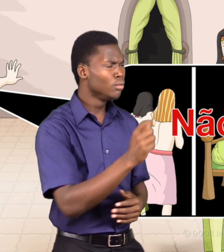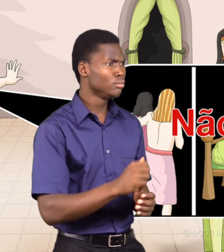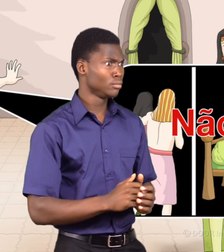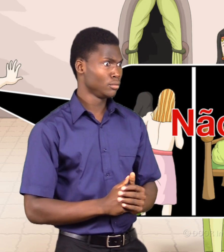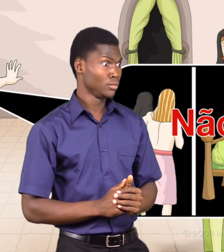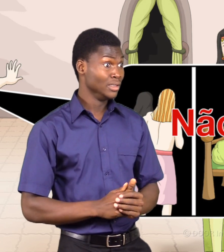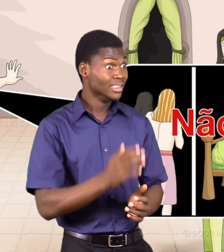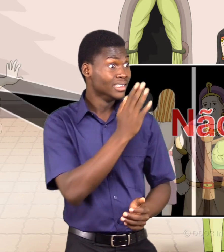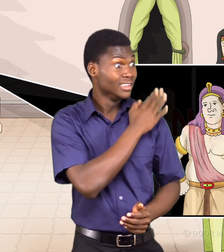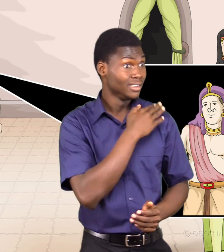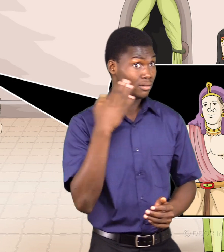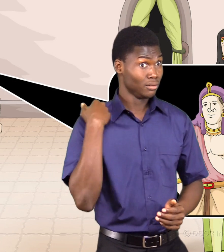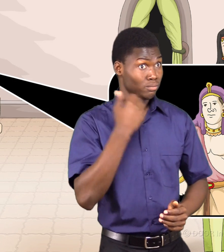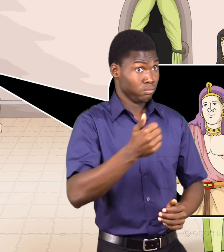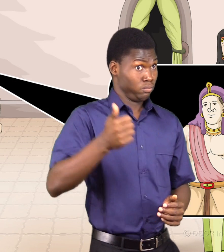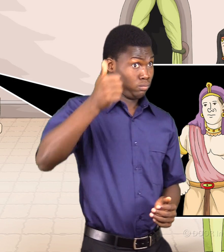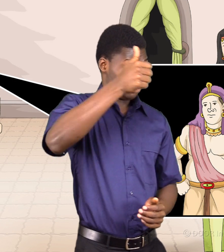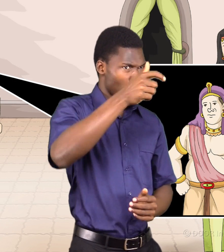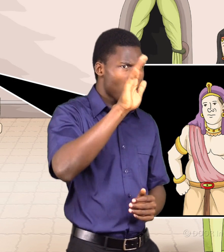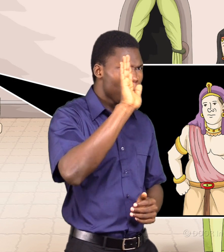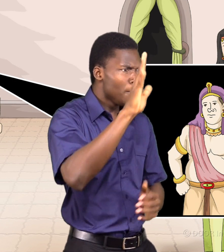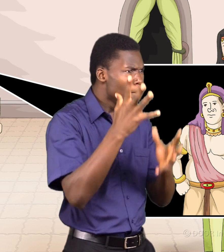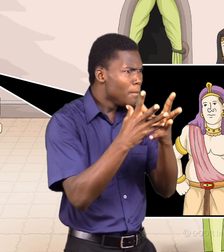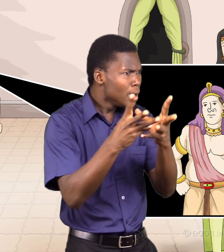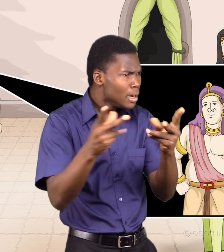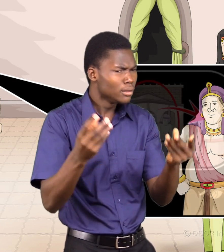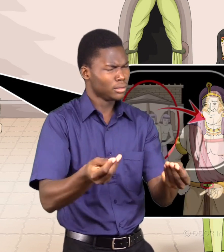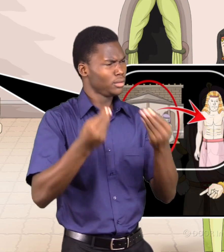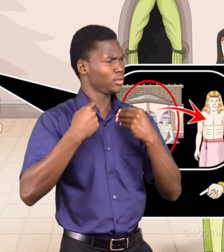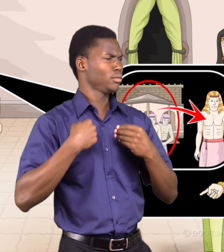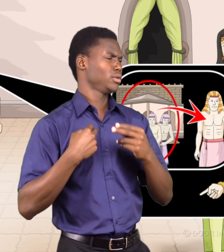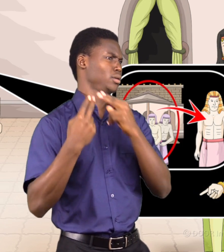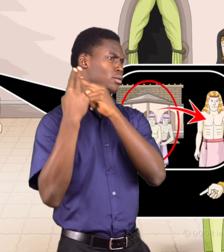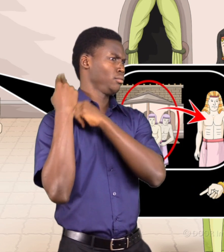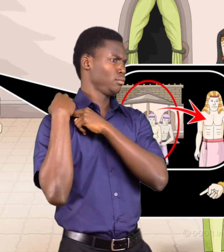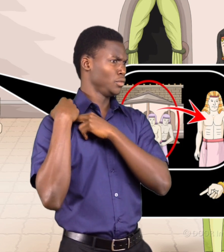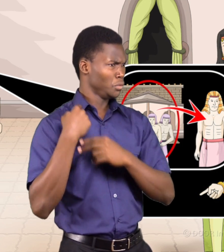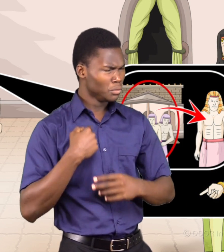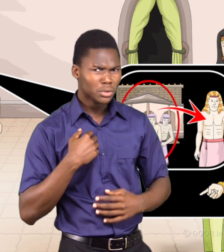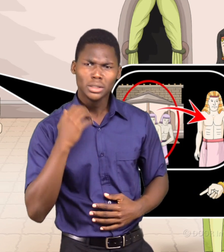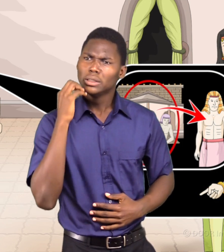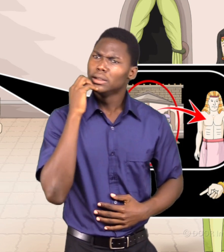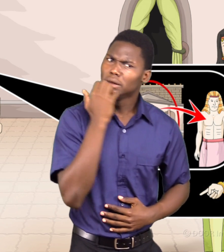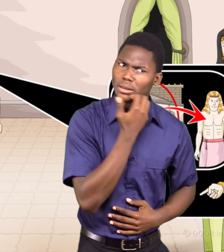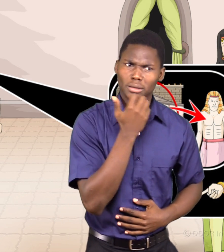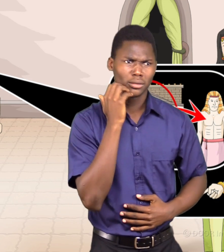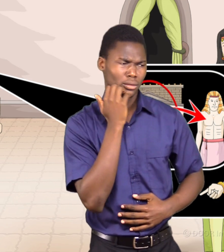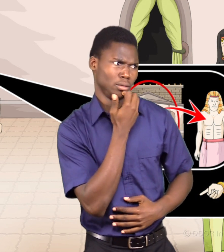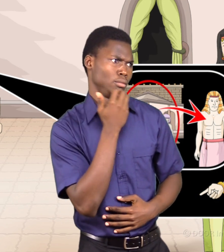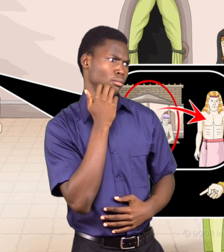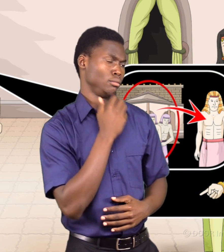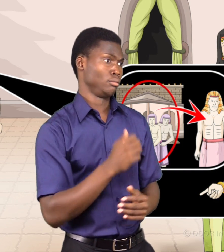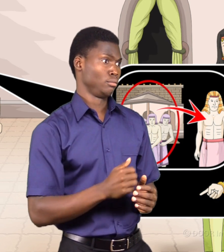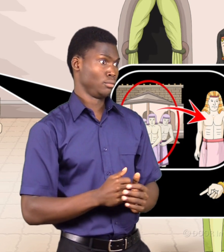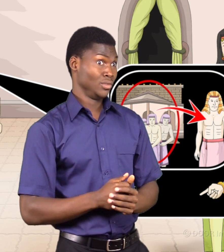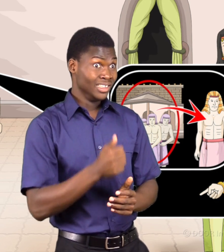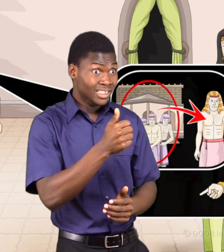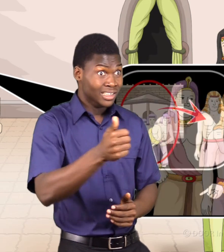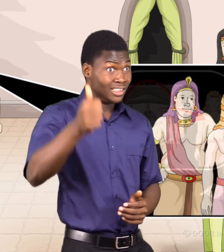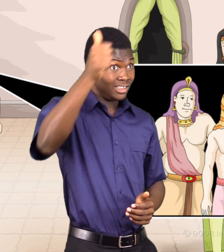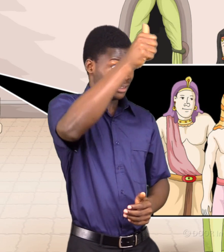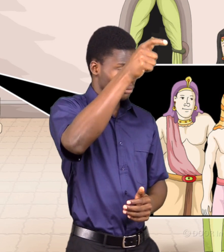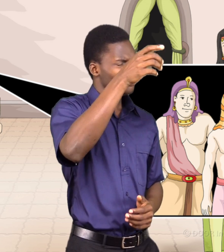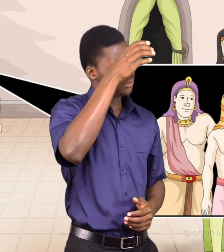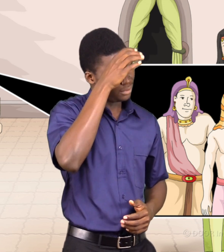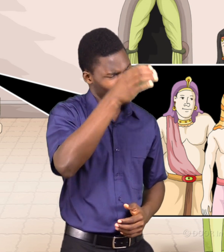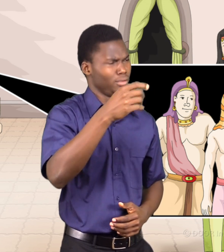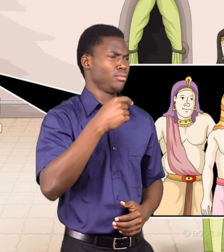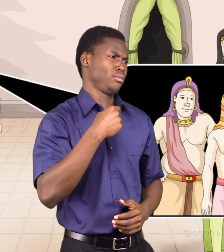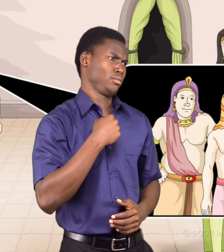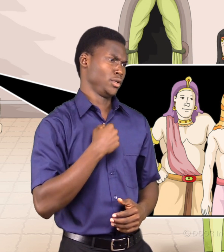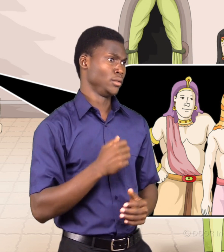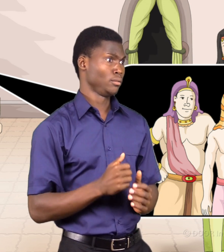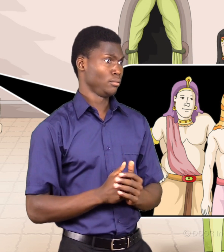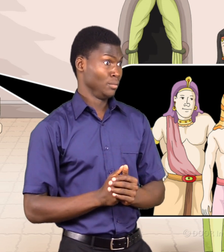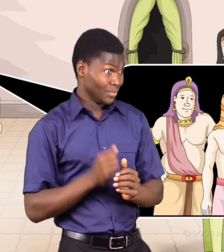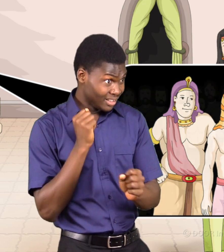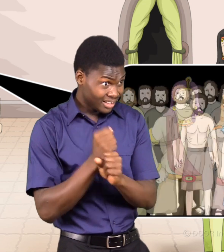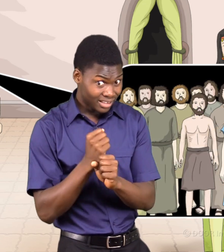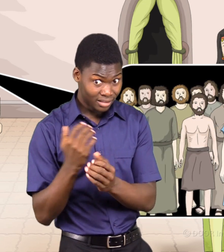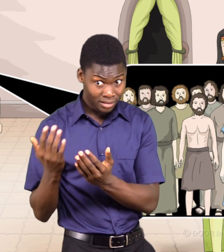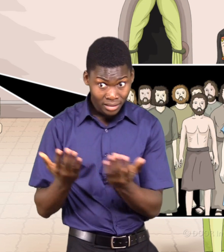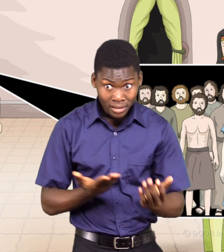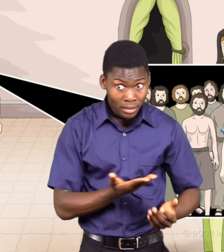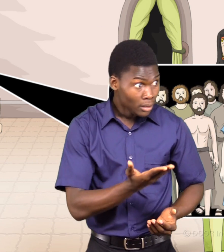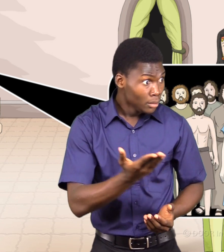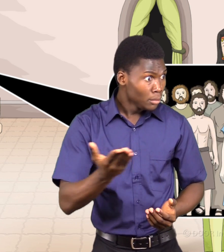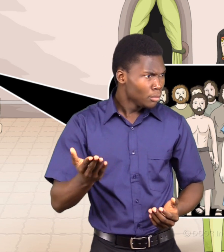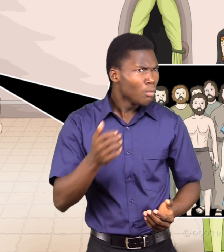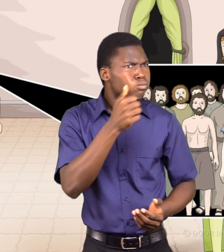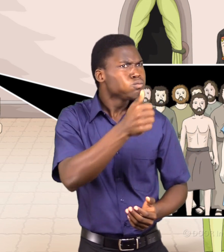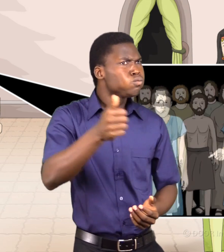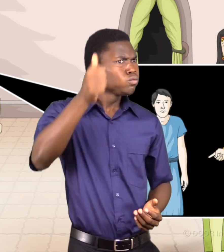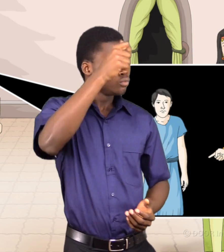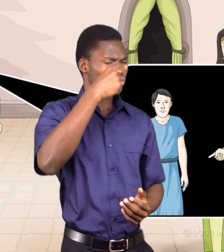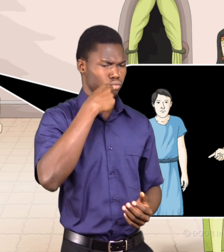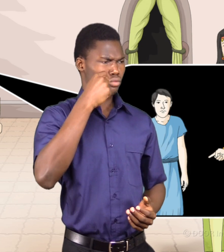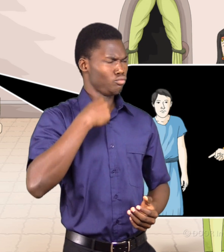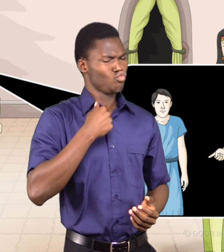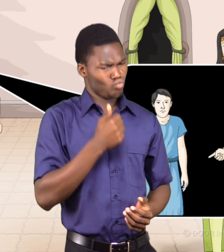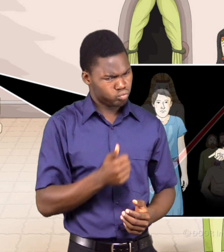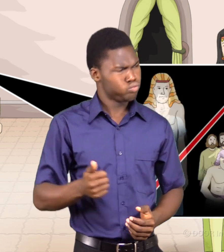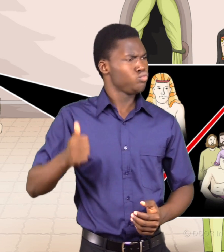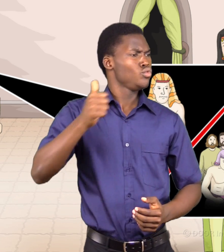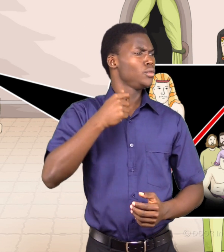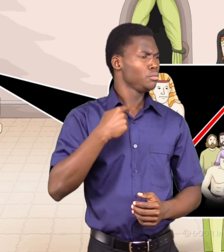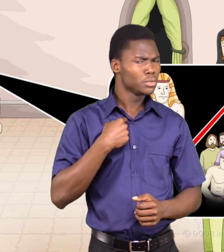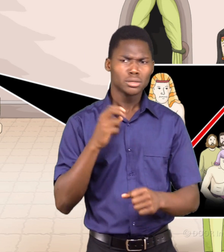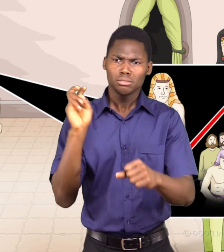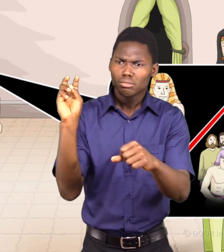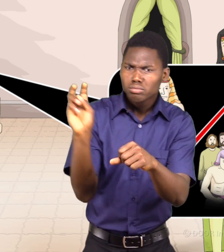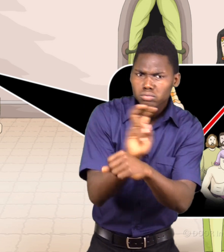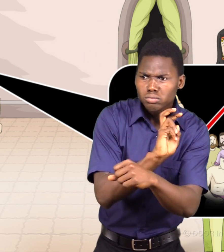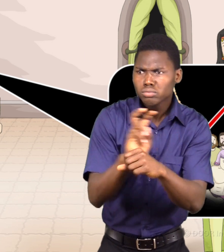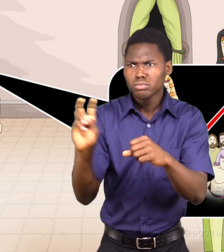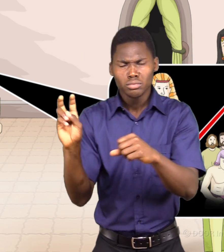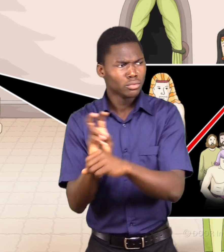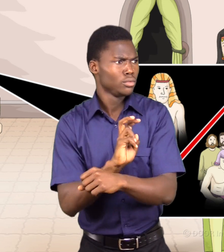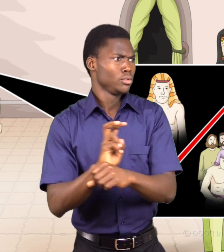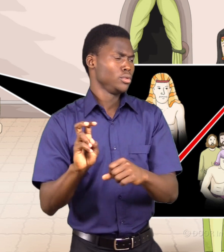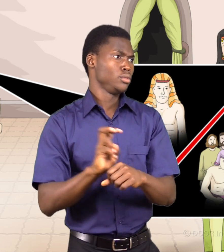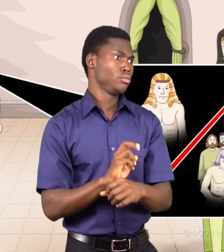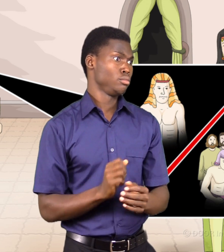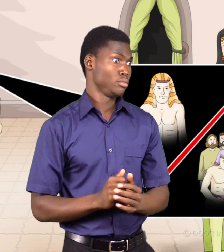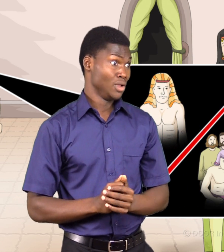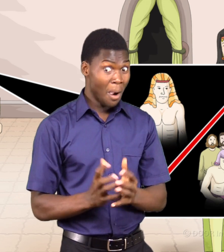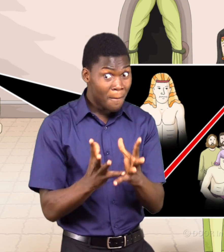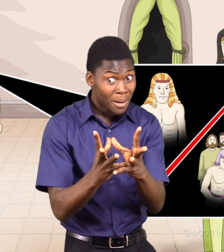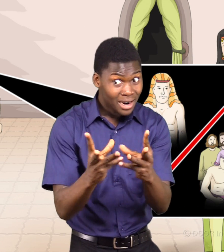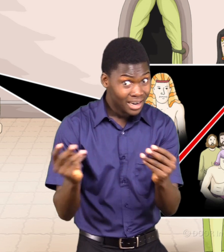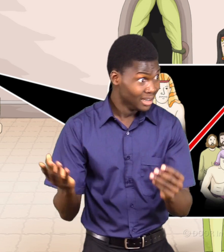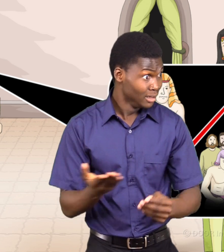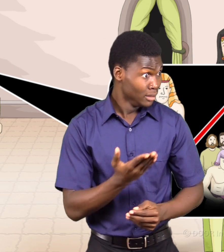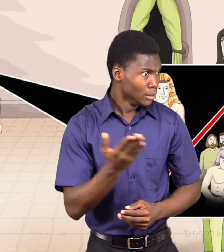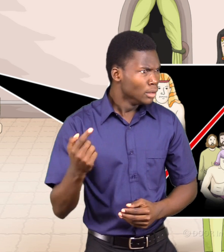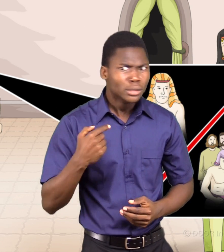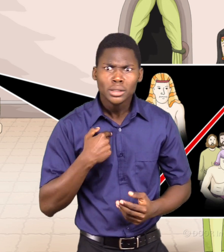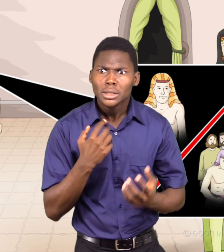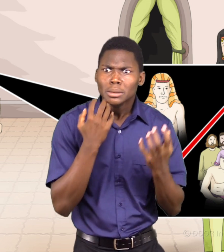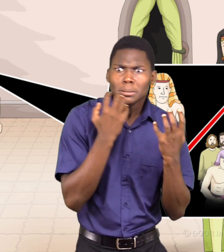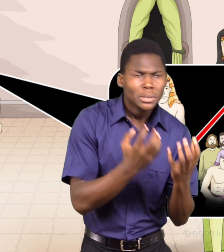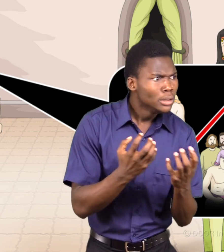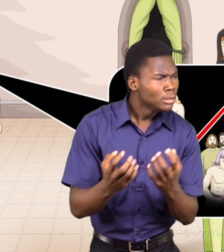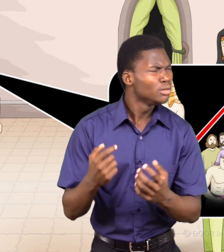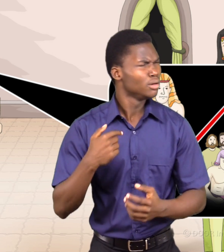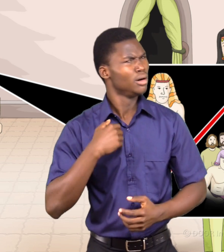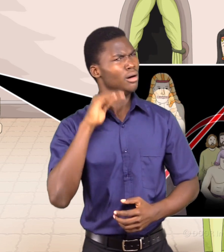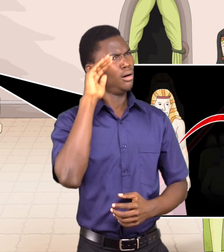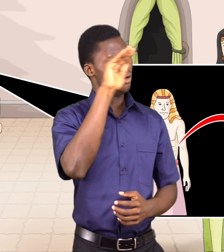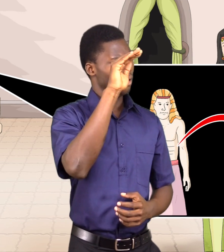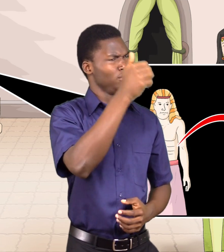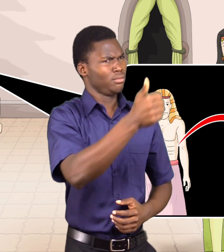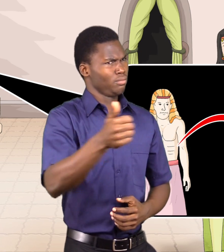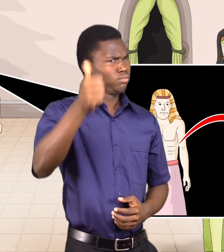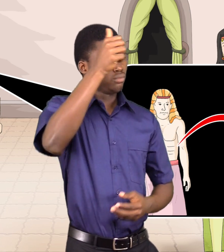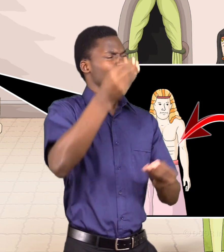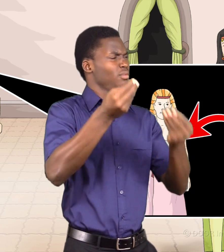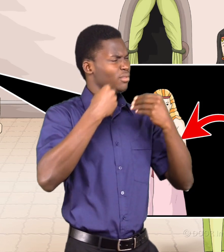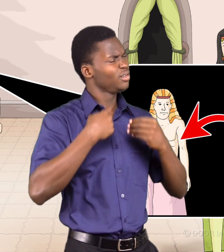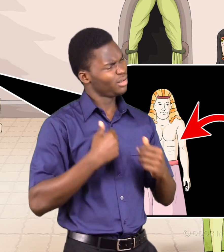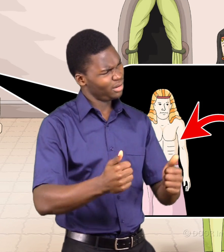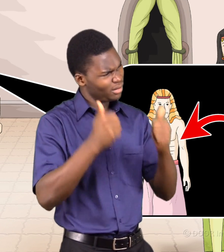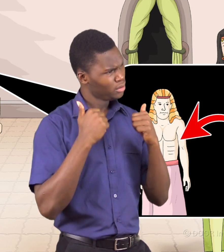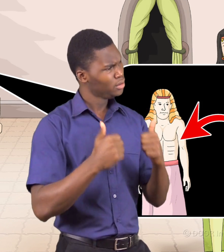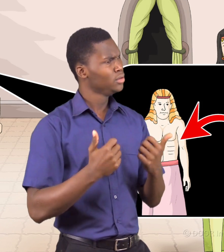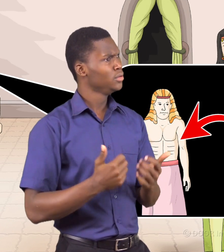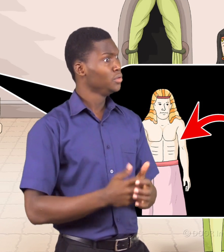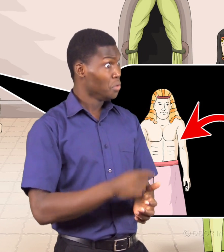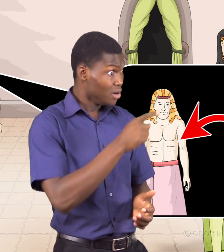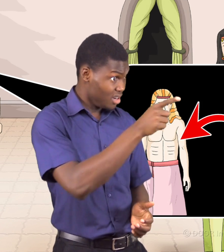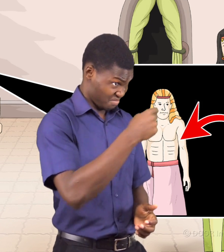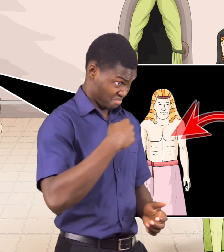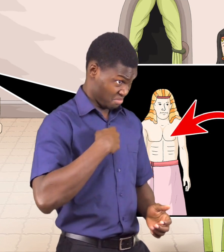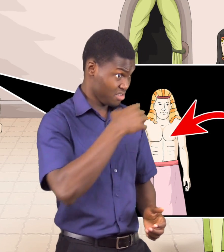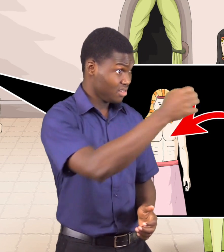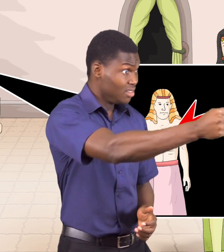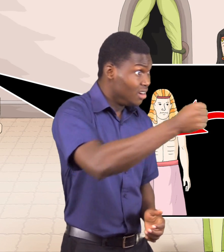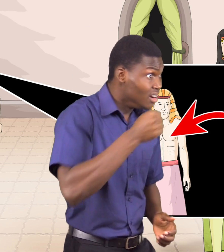“Look,” he said to his master’s wife, “with me here, my master does not concern himself with anything in his house, and he has entrusted everything he owns to my care.